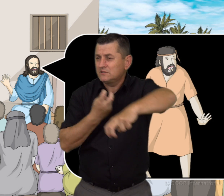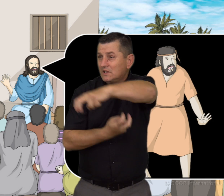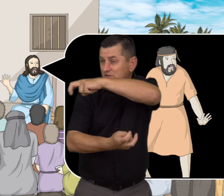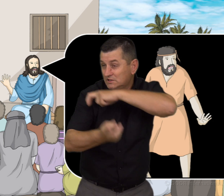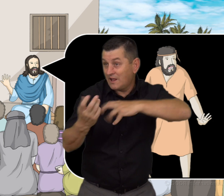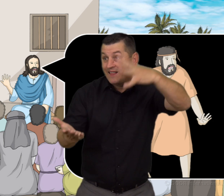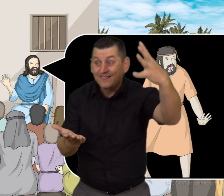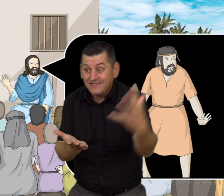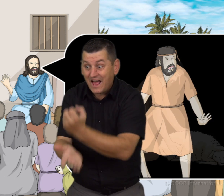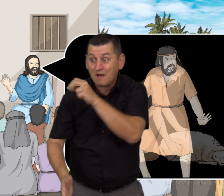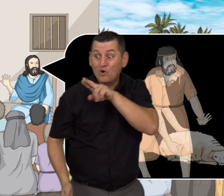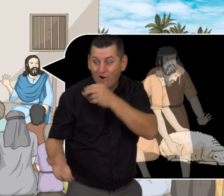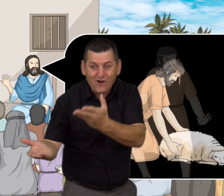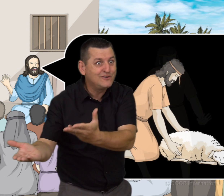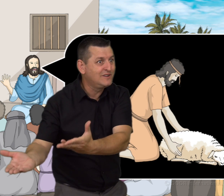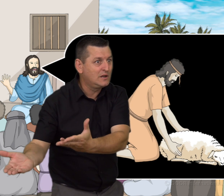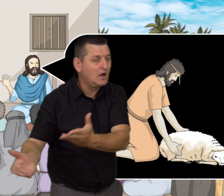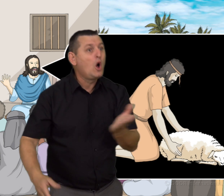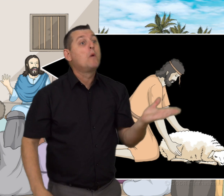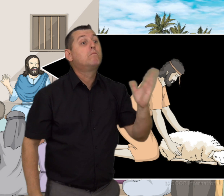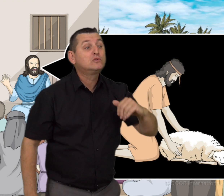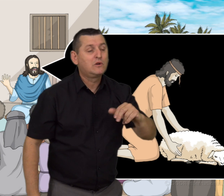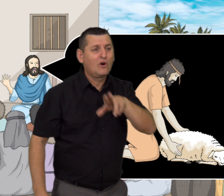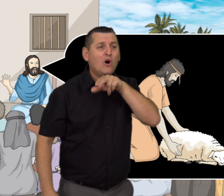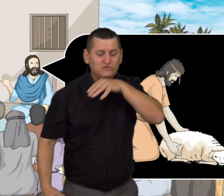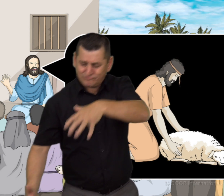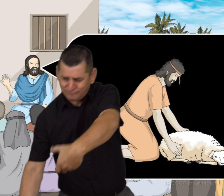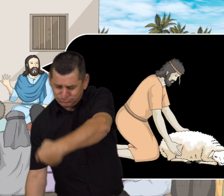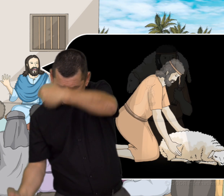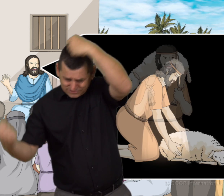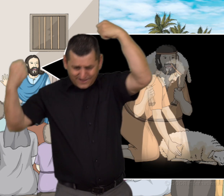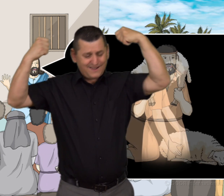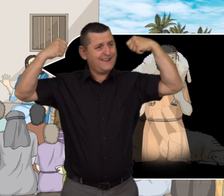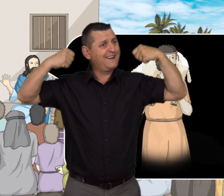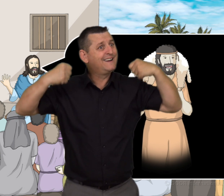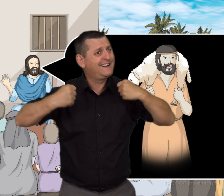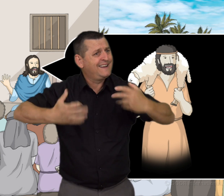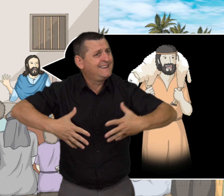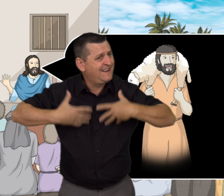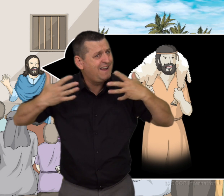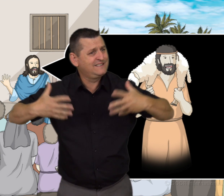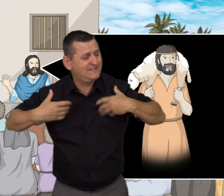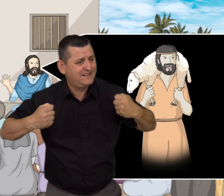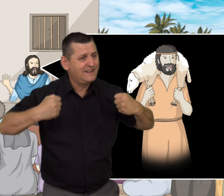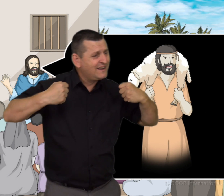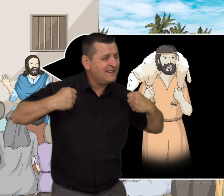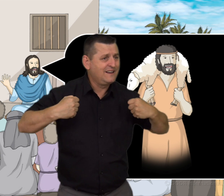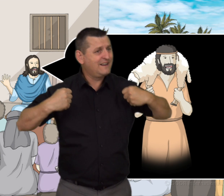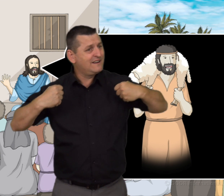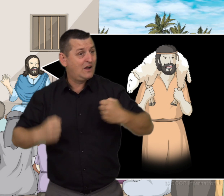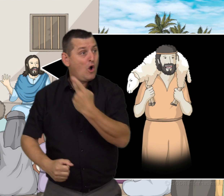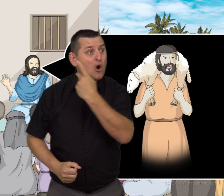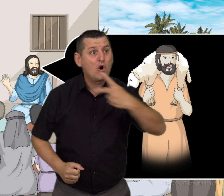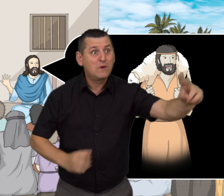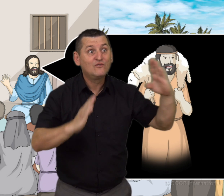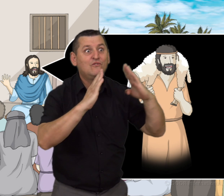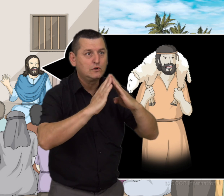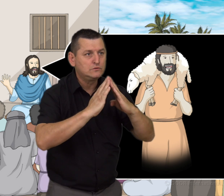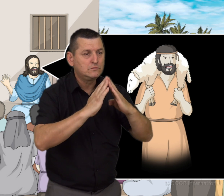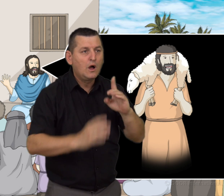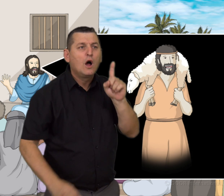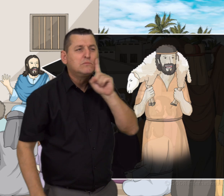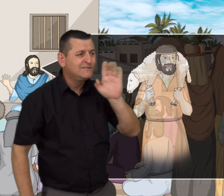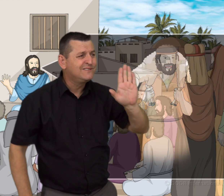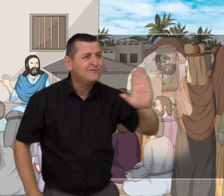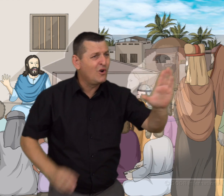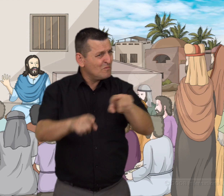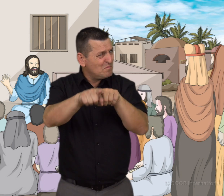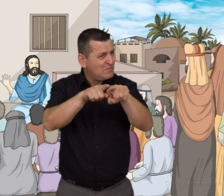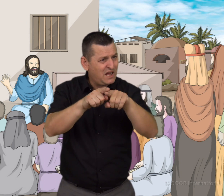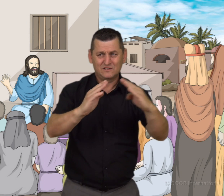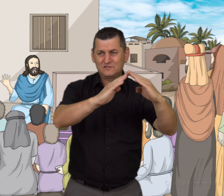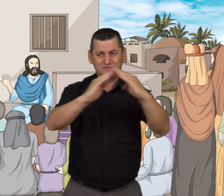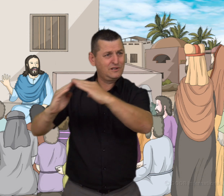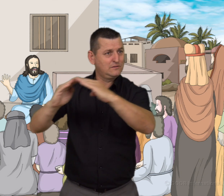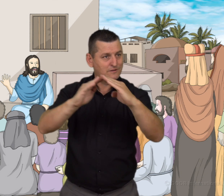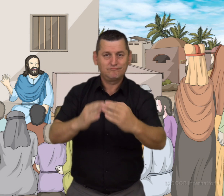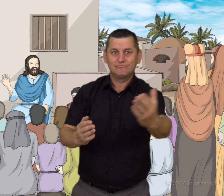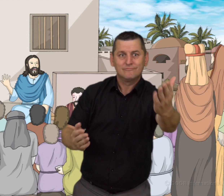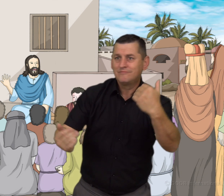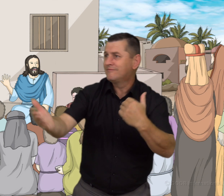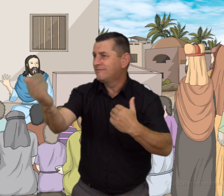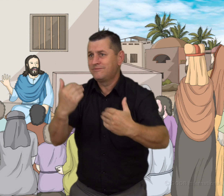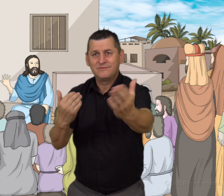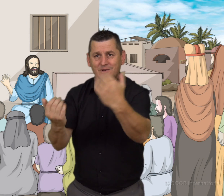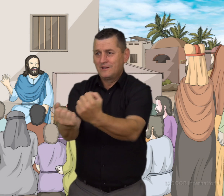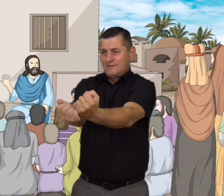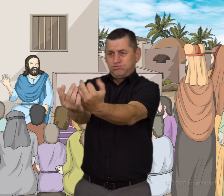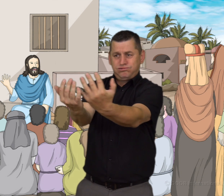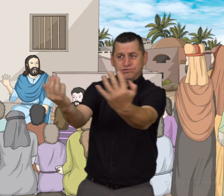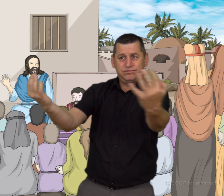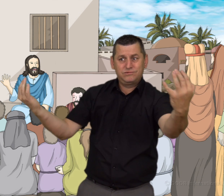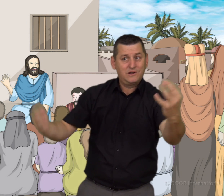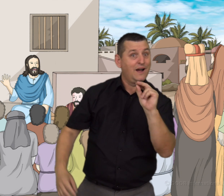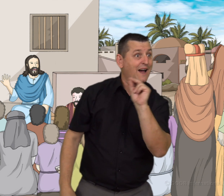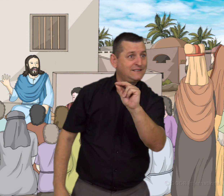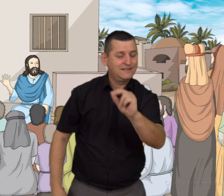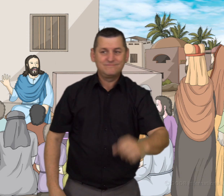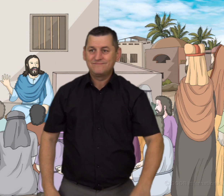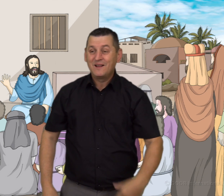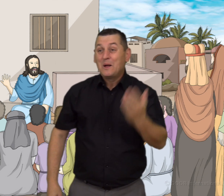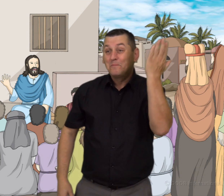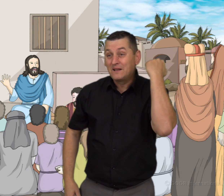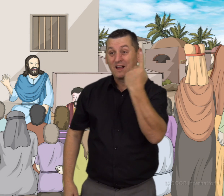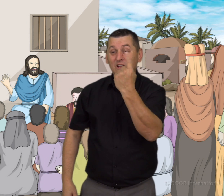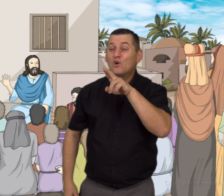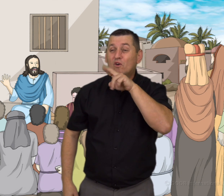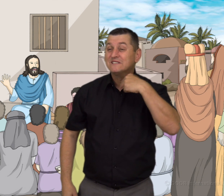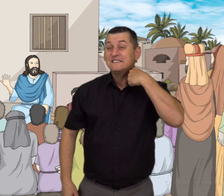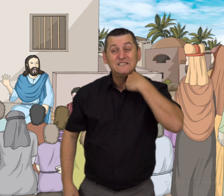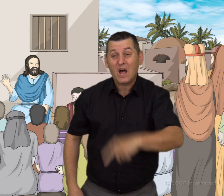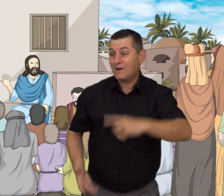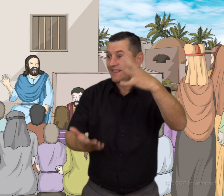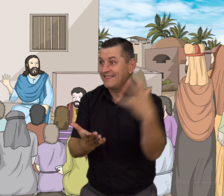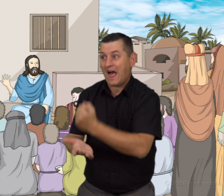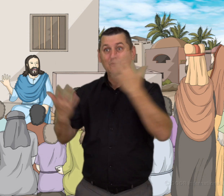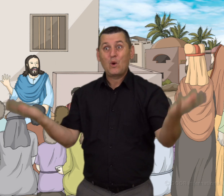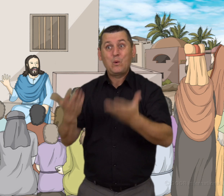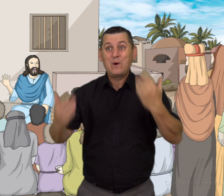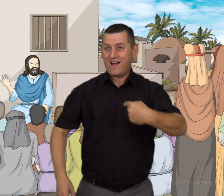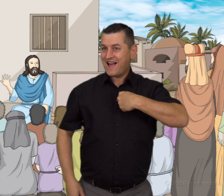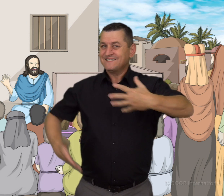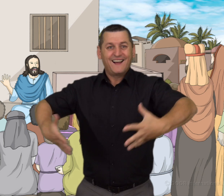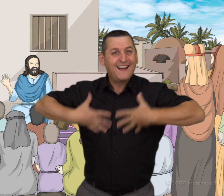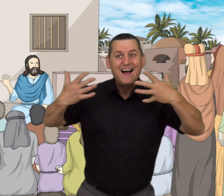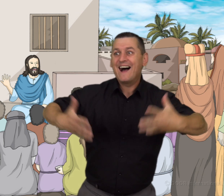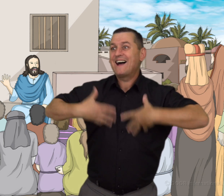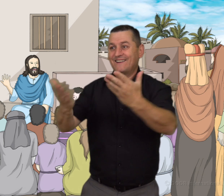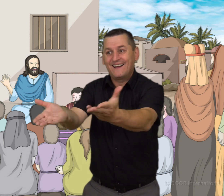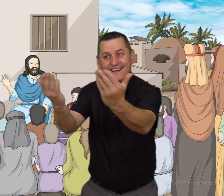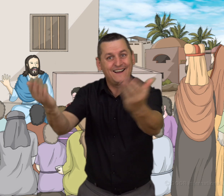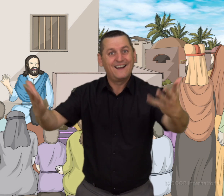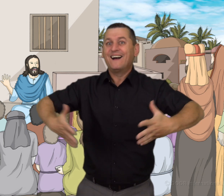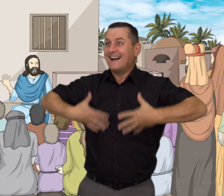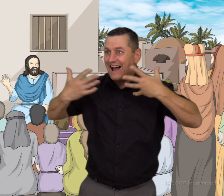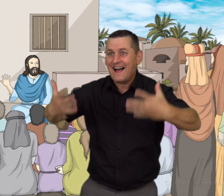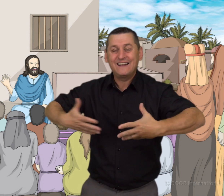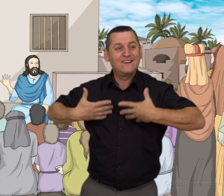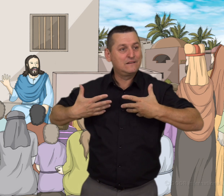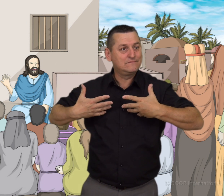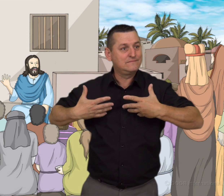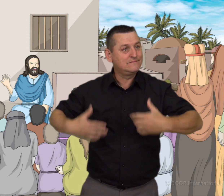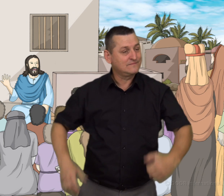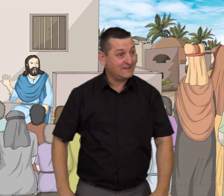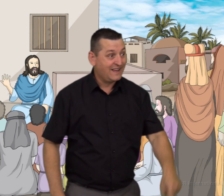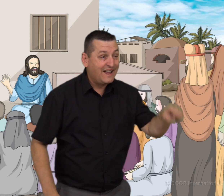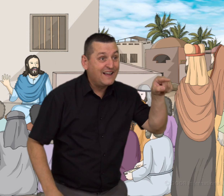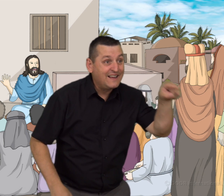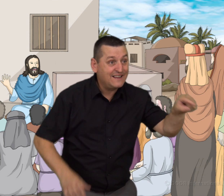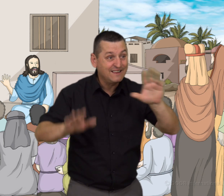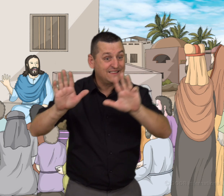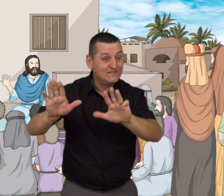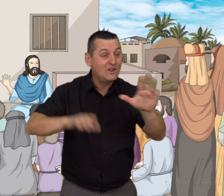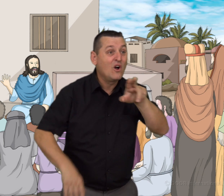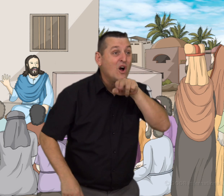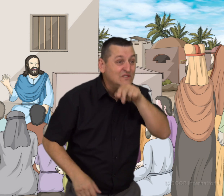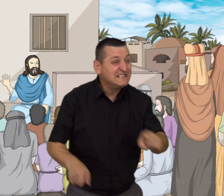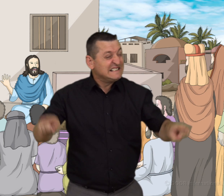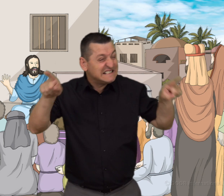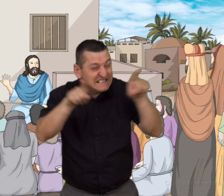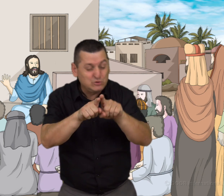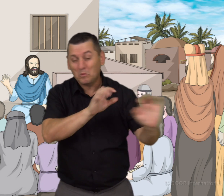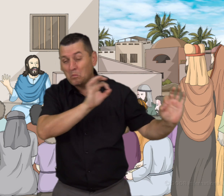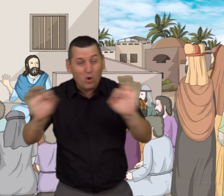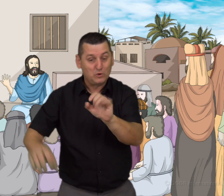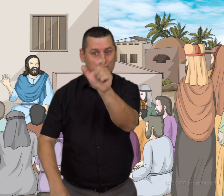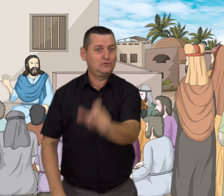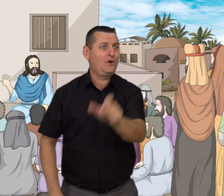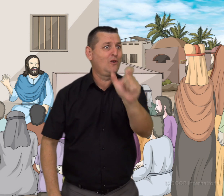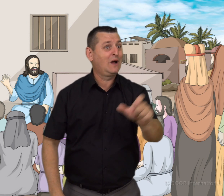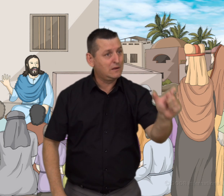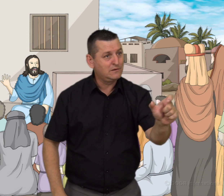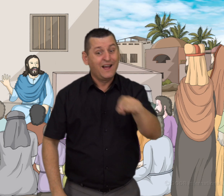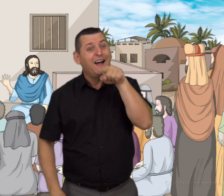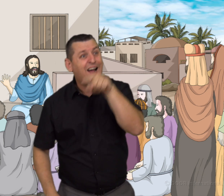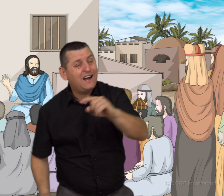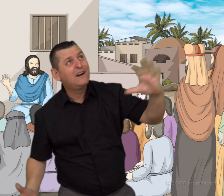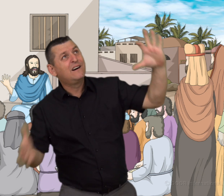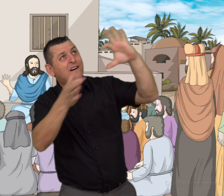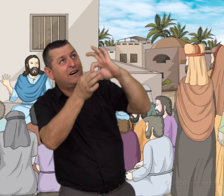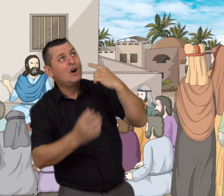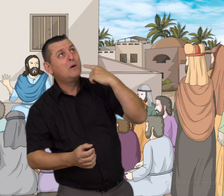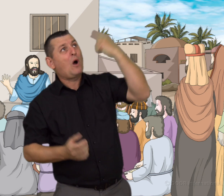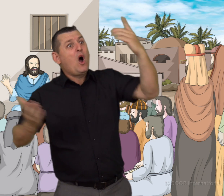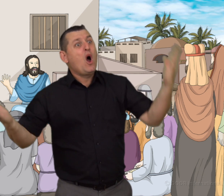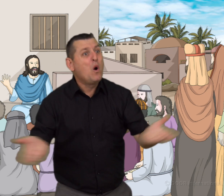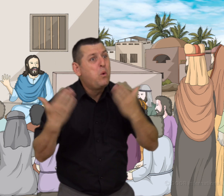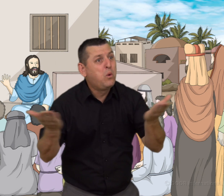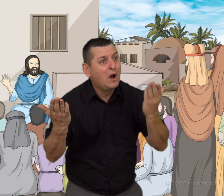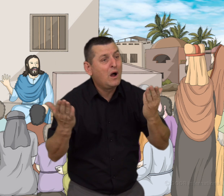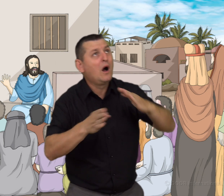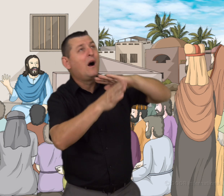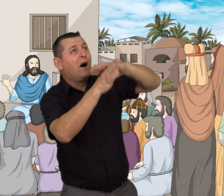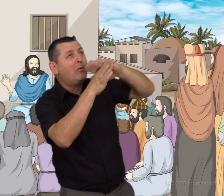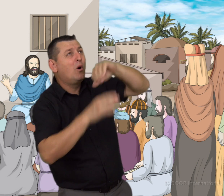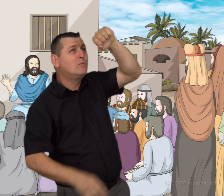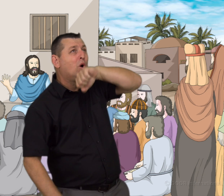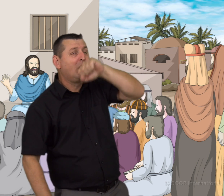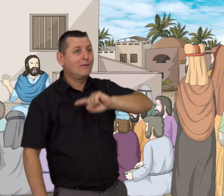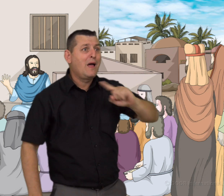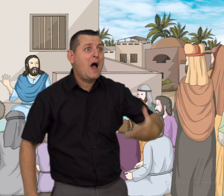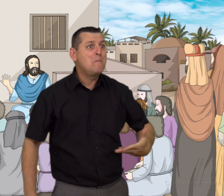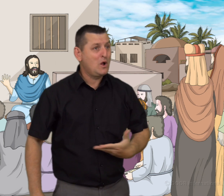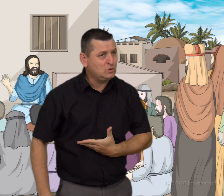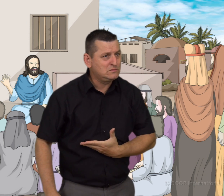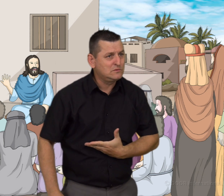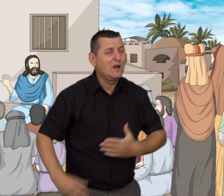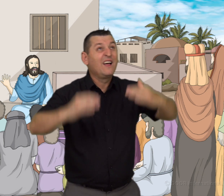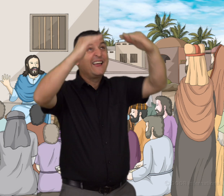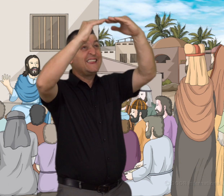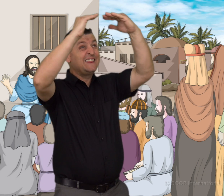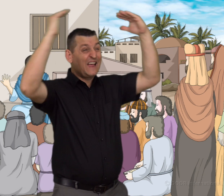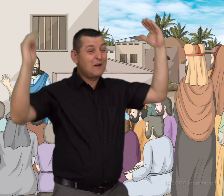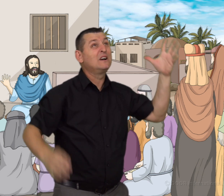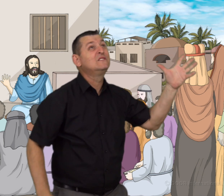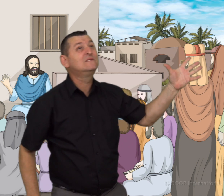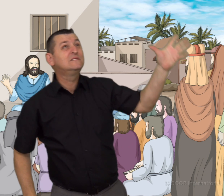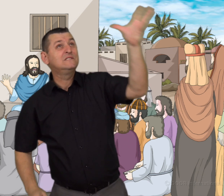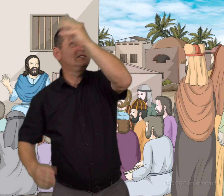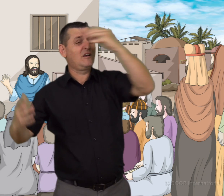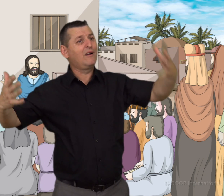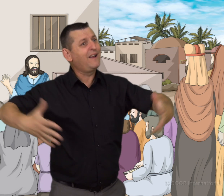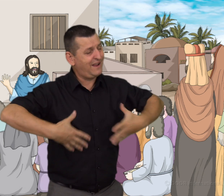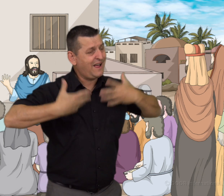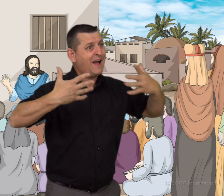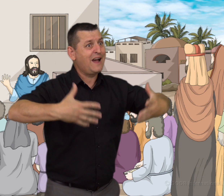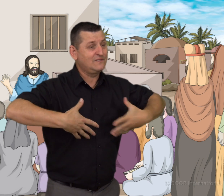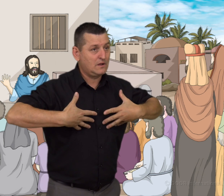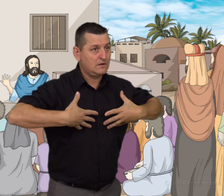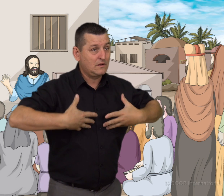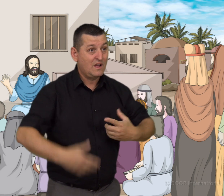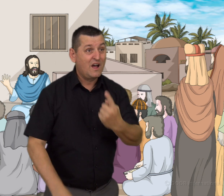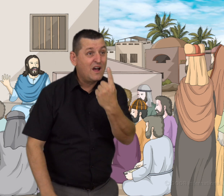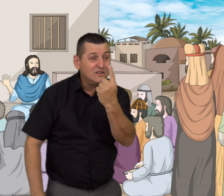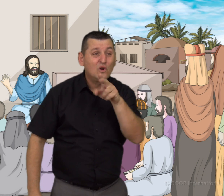And when he finds it, he joyfully puts it on his shoulders, comes home, and calls together his friends and neighbors to tell them, ‘Rejoice with me, for I have found my lost sheep!’